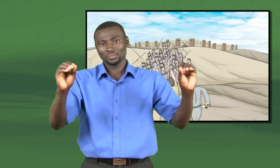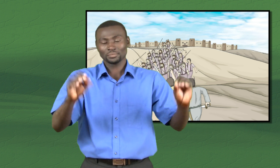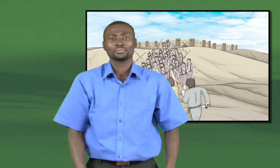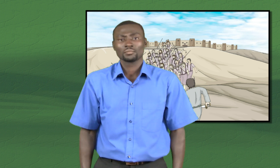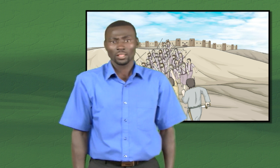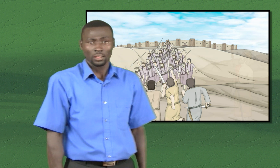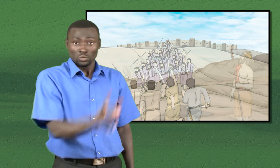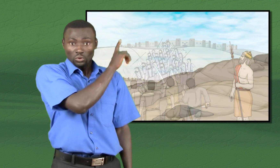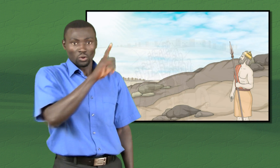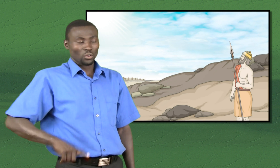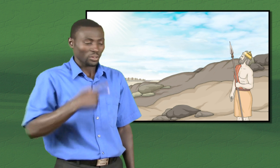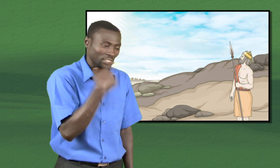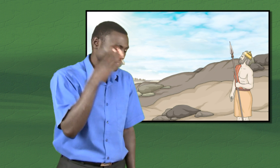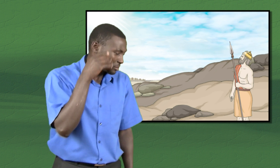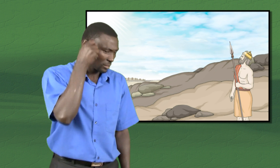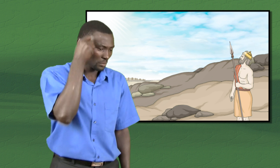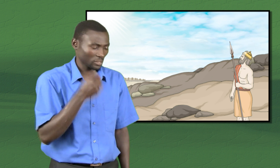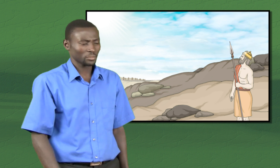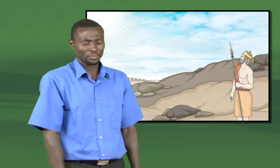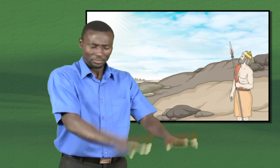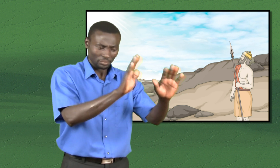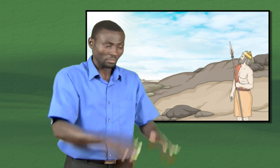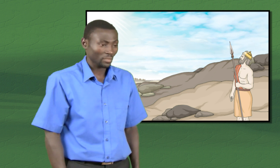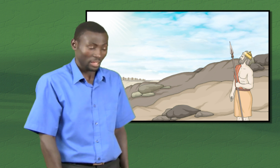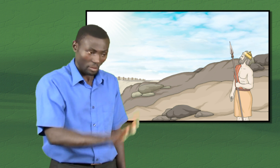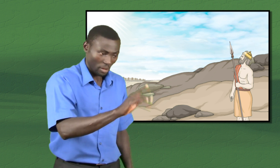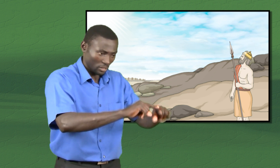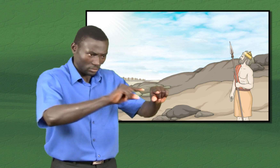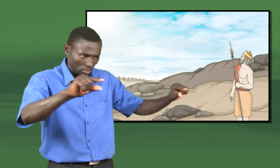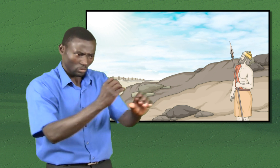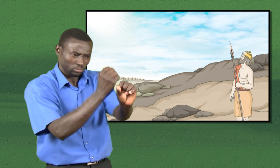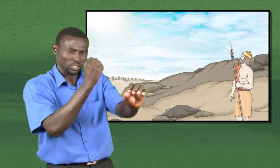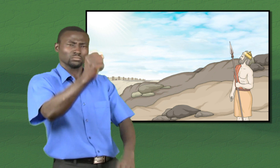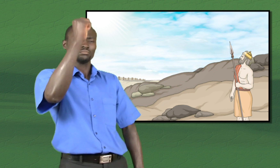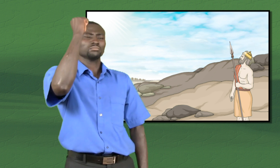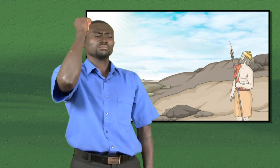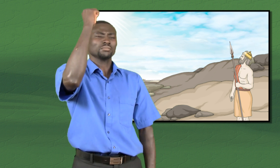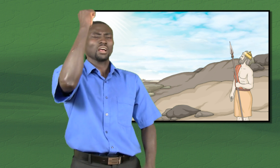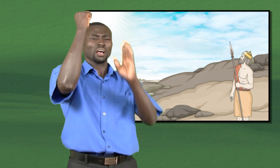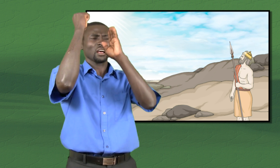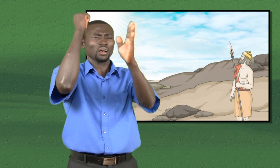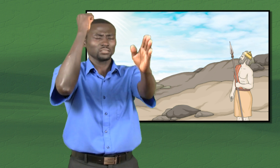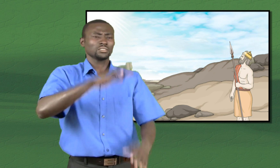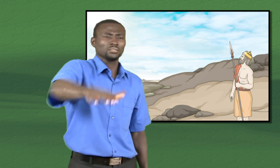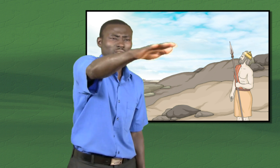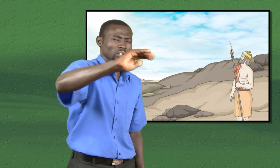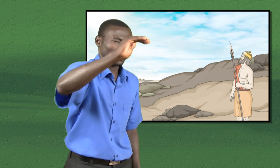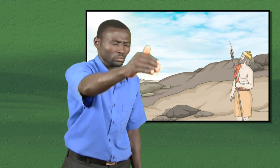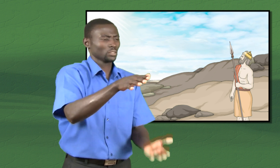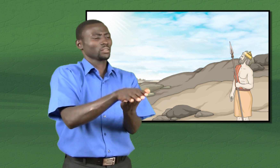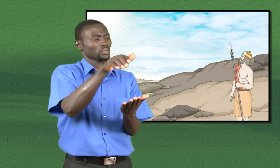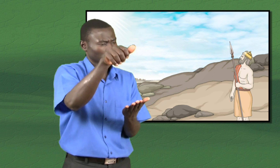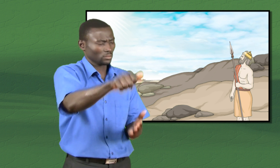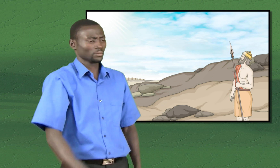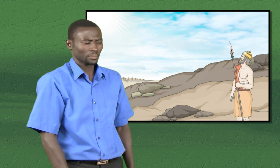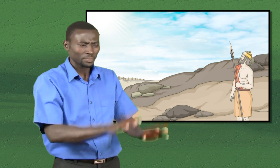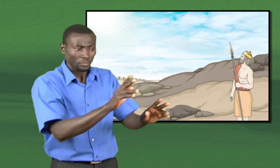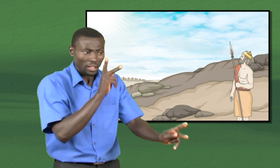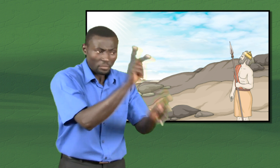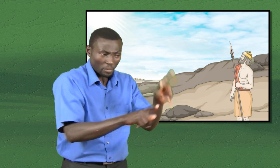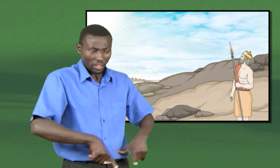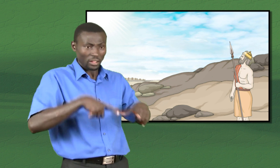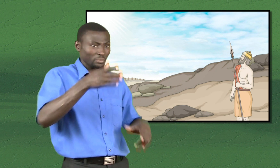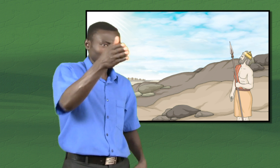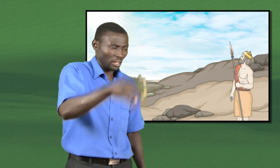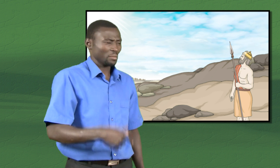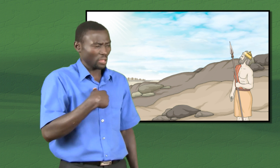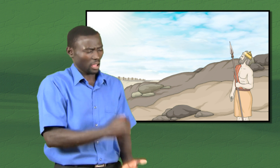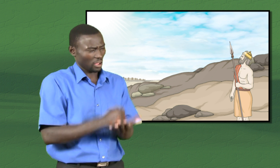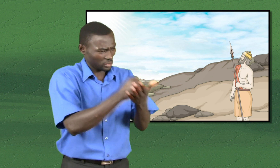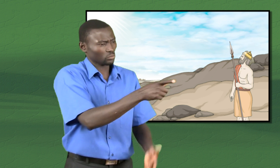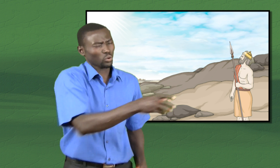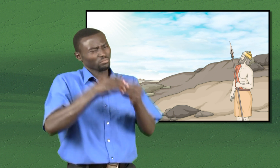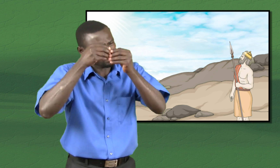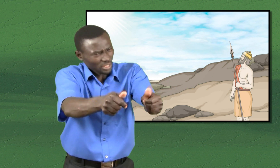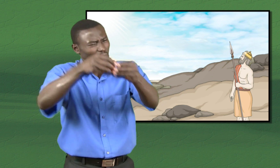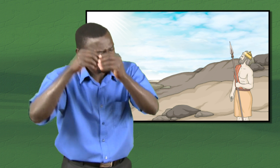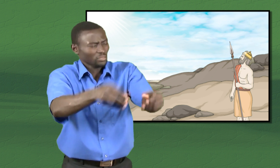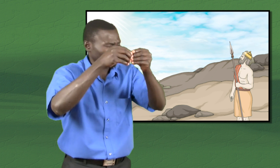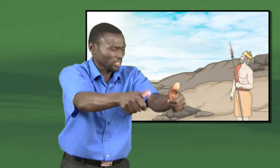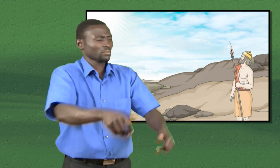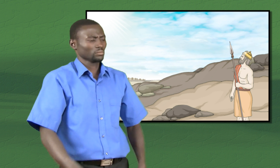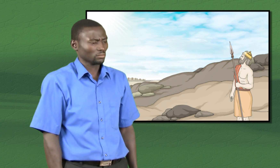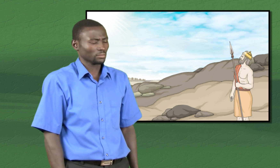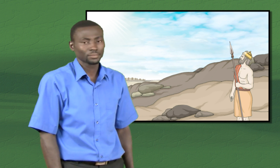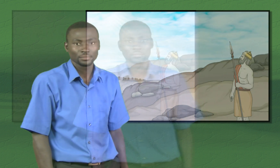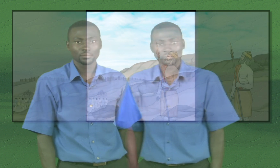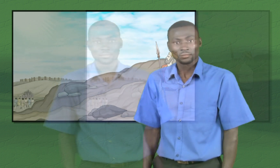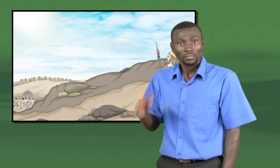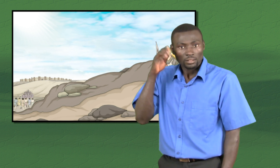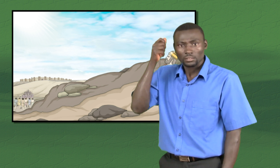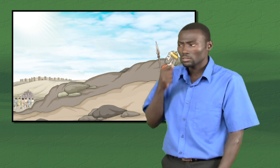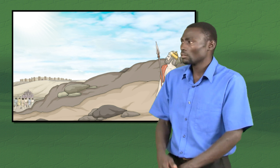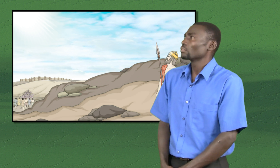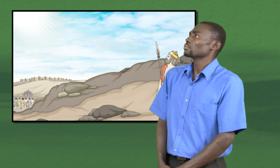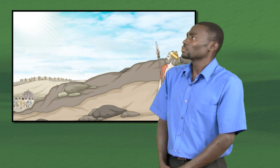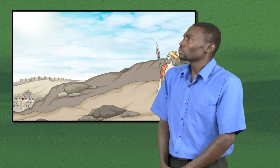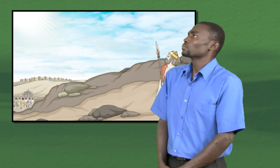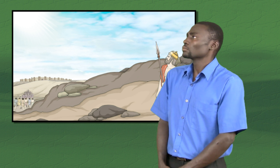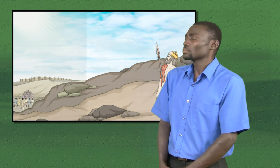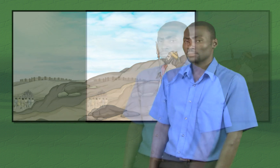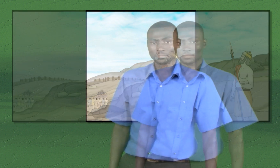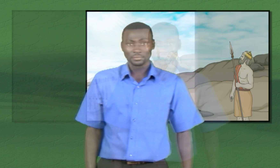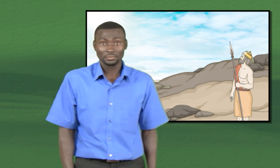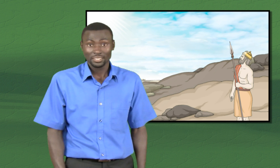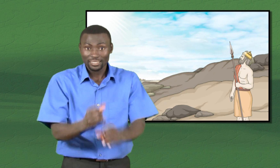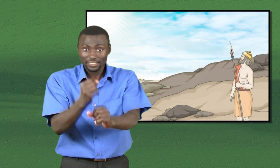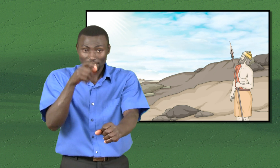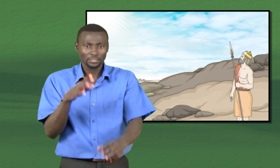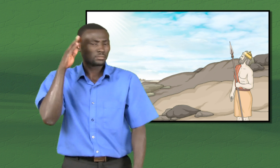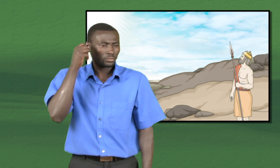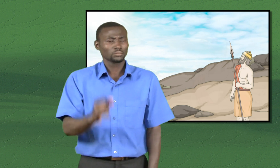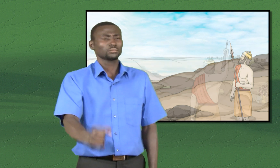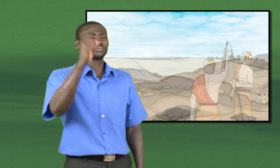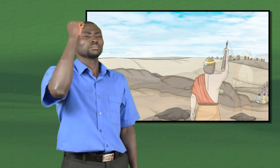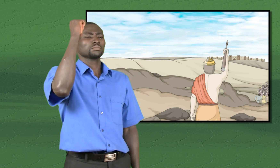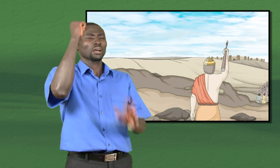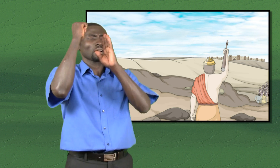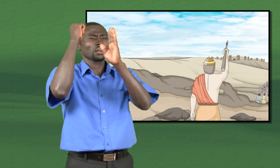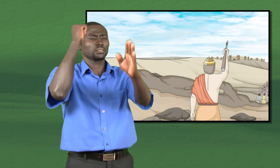Then the LORD said to Joshua, “Hold out your battle lance toward Ai, for into your hand I will deliver the city.”